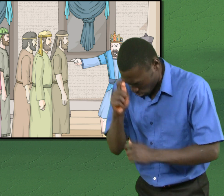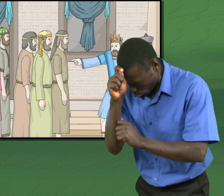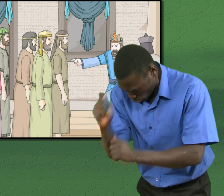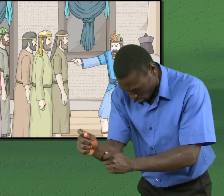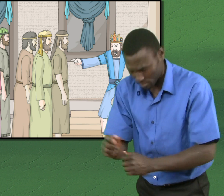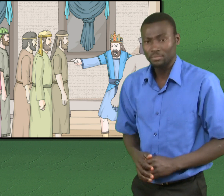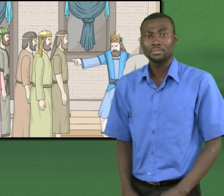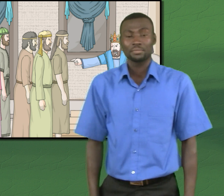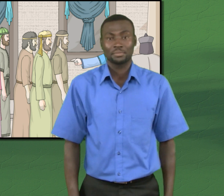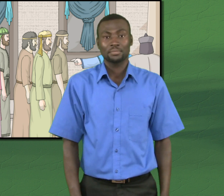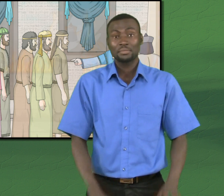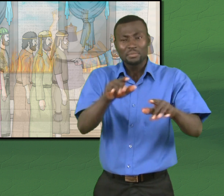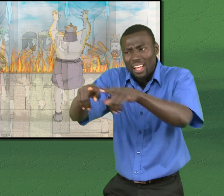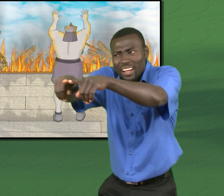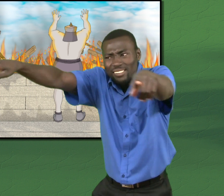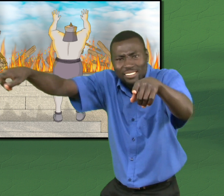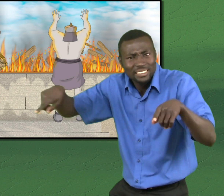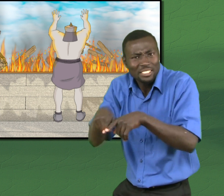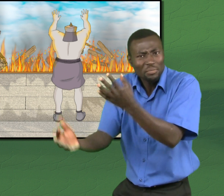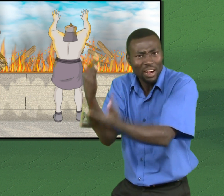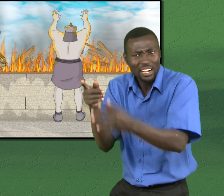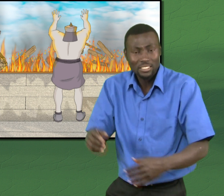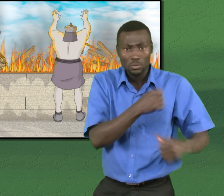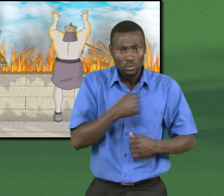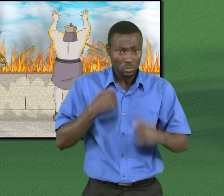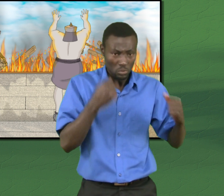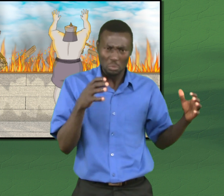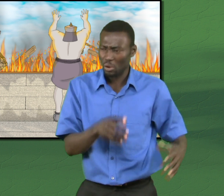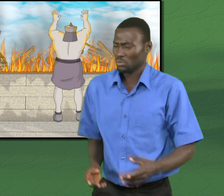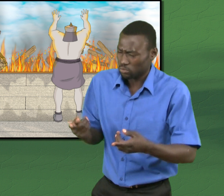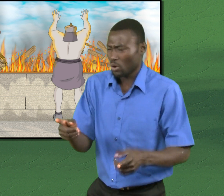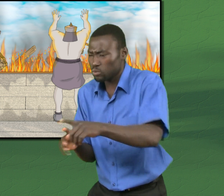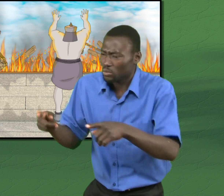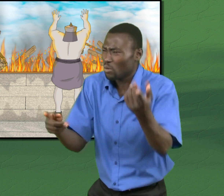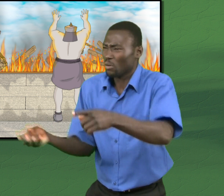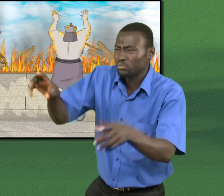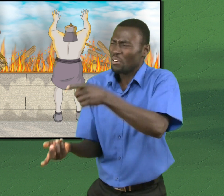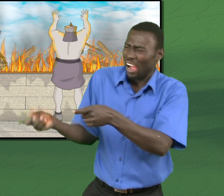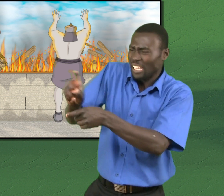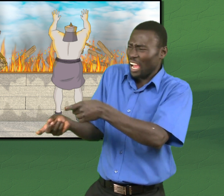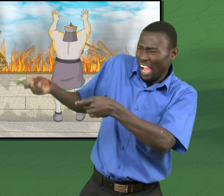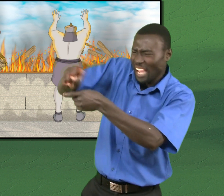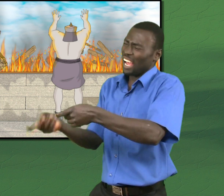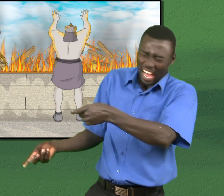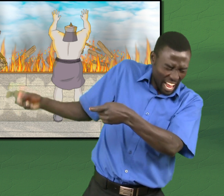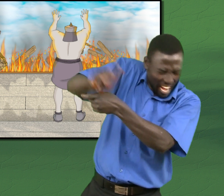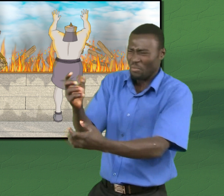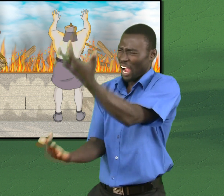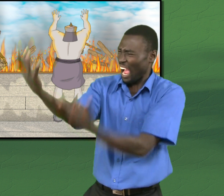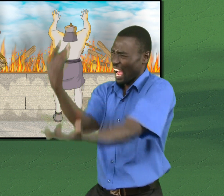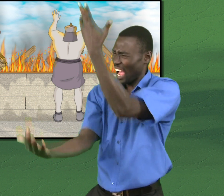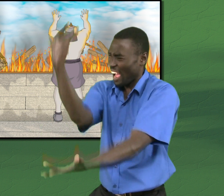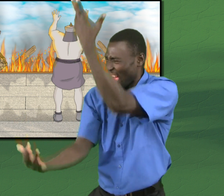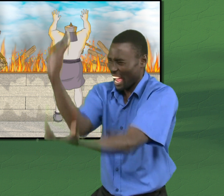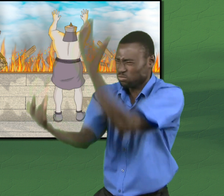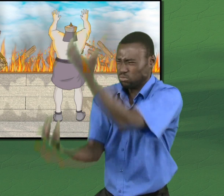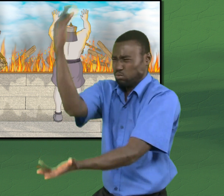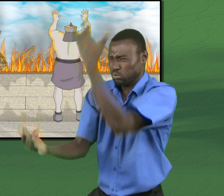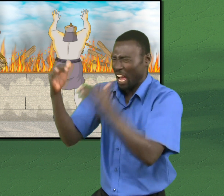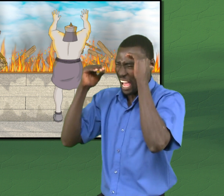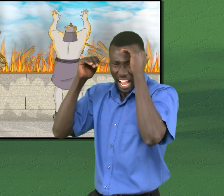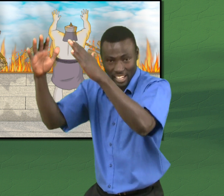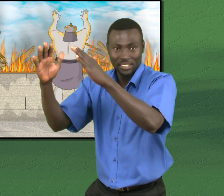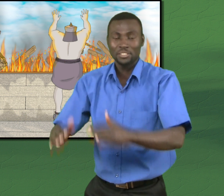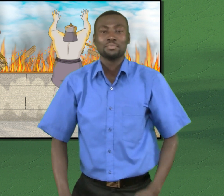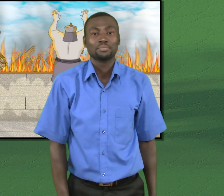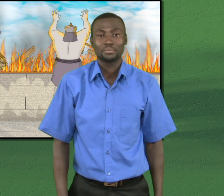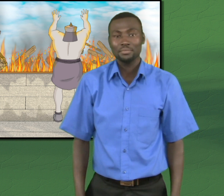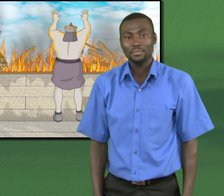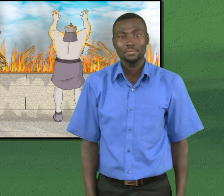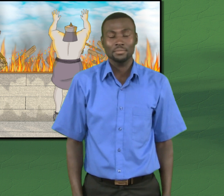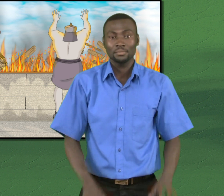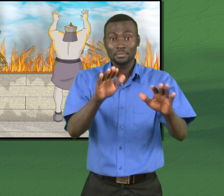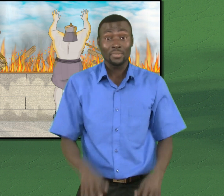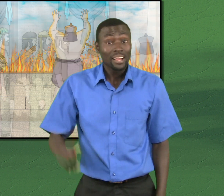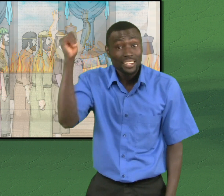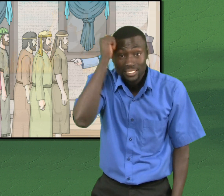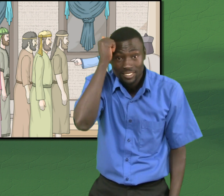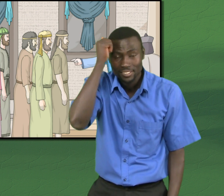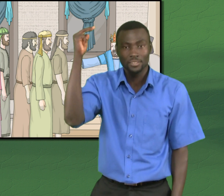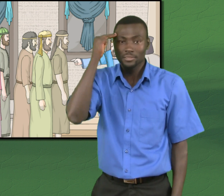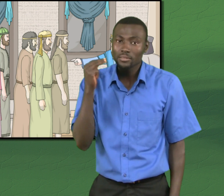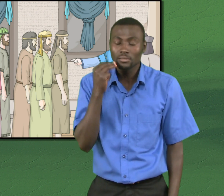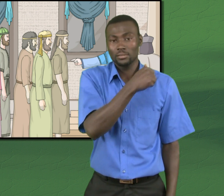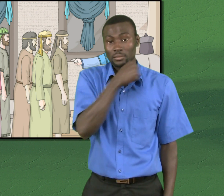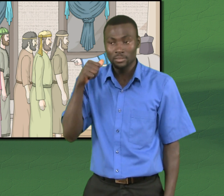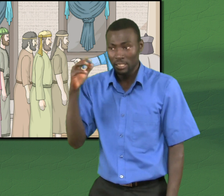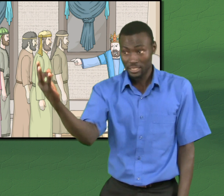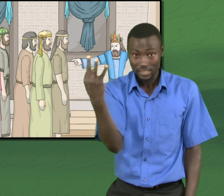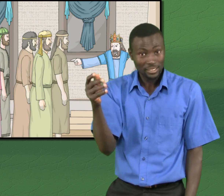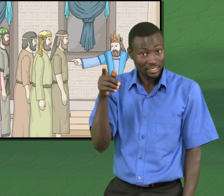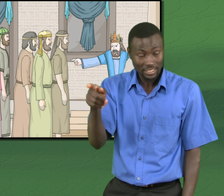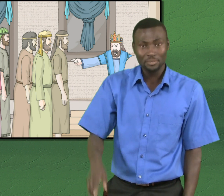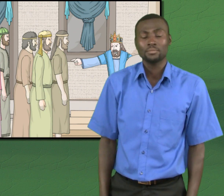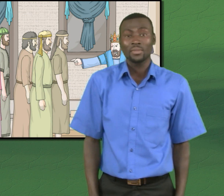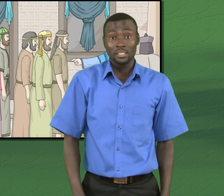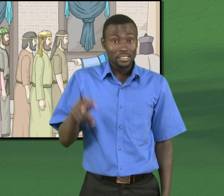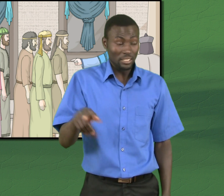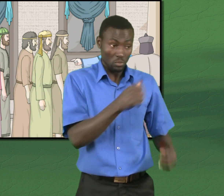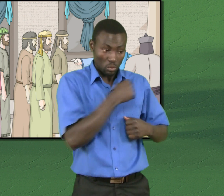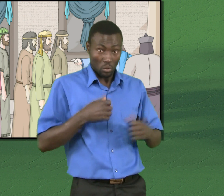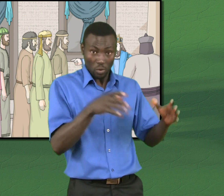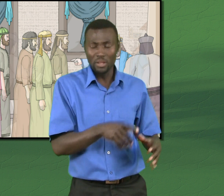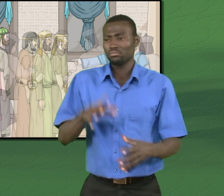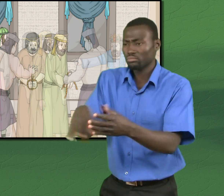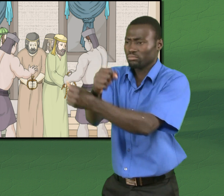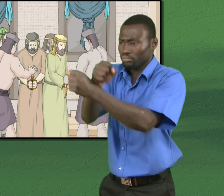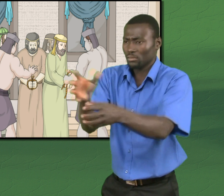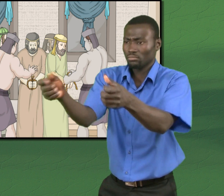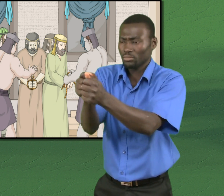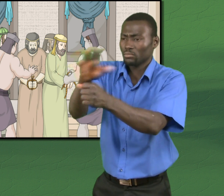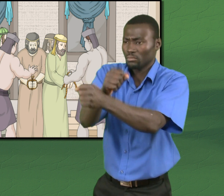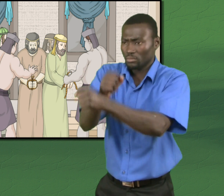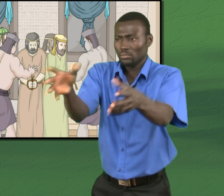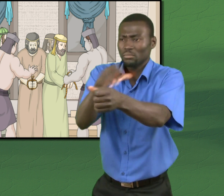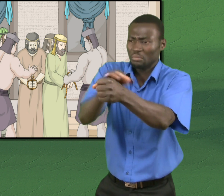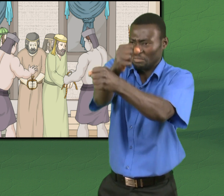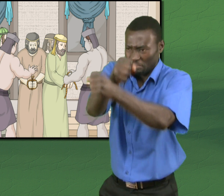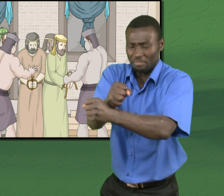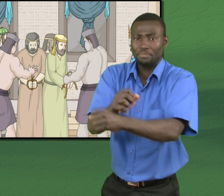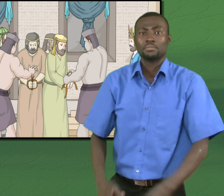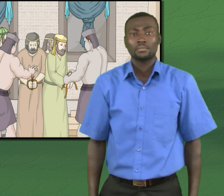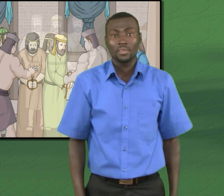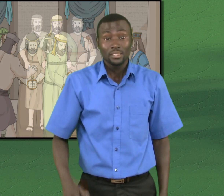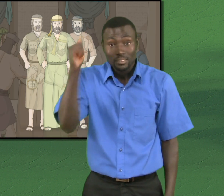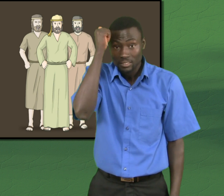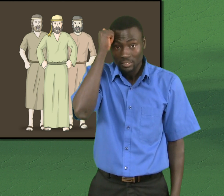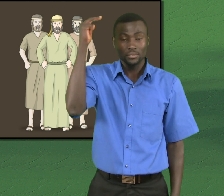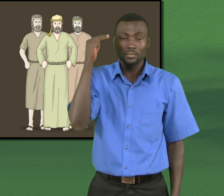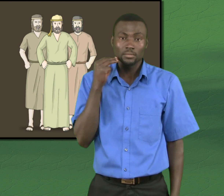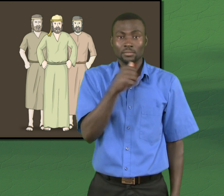He gave orders to heat the furnace seven times hotter than usual, and he commanded some mighty men of valor in his army to tie up Shadrach, Meshach, and Abednego and throw them into the blazing fiery furnace.